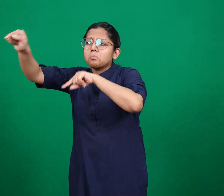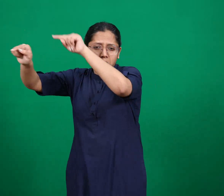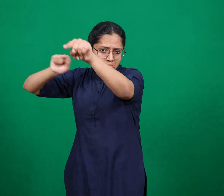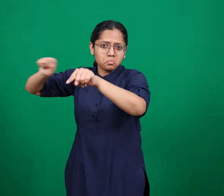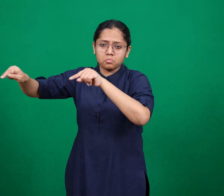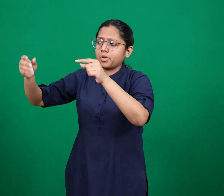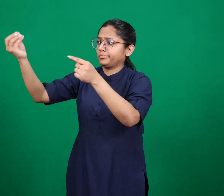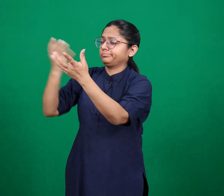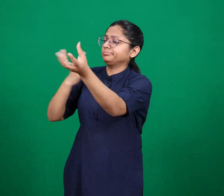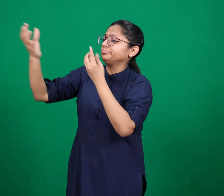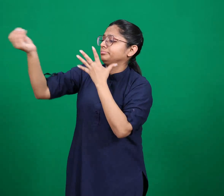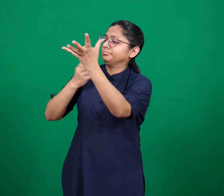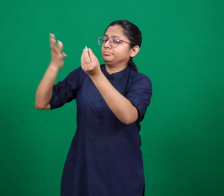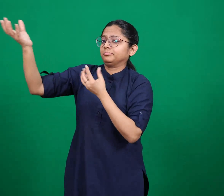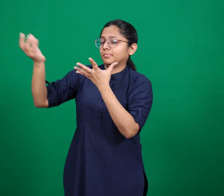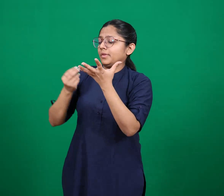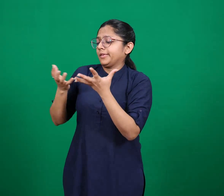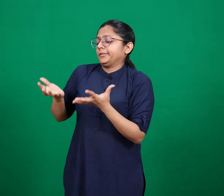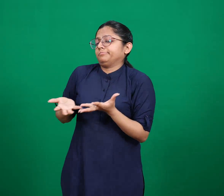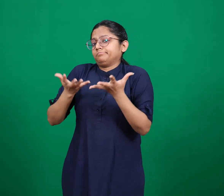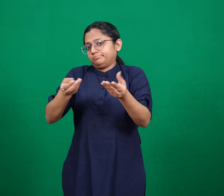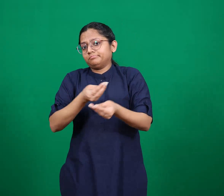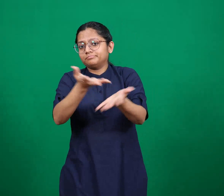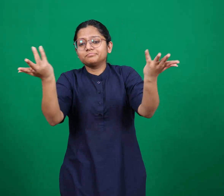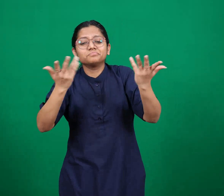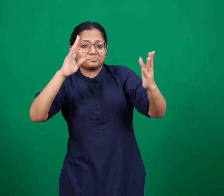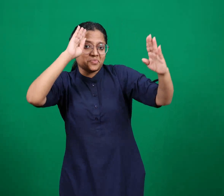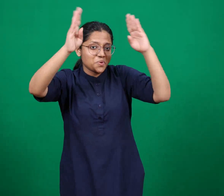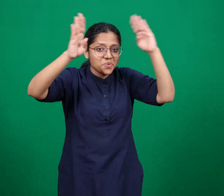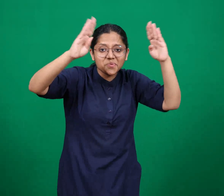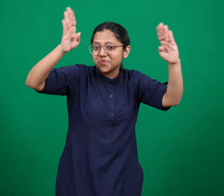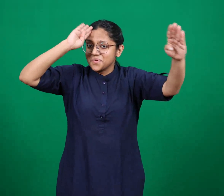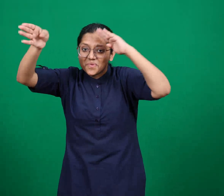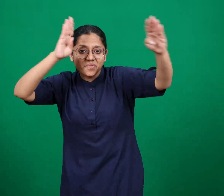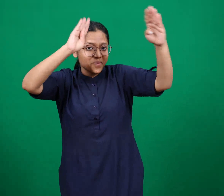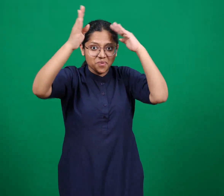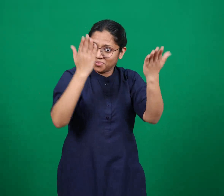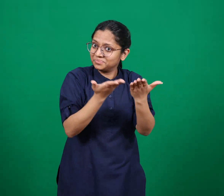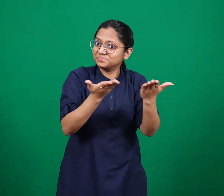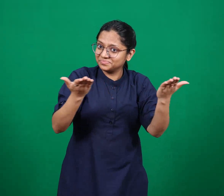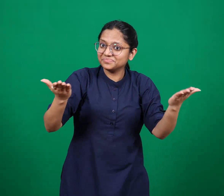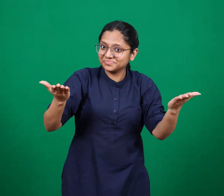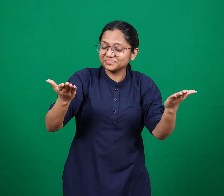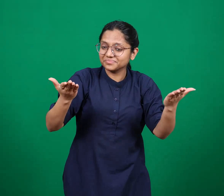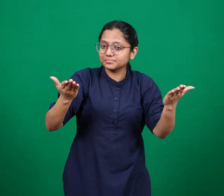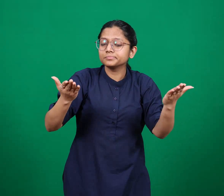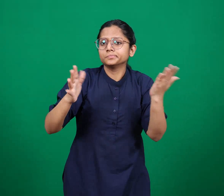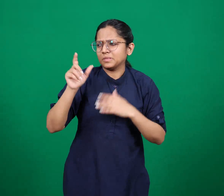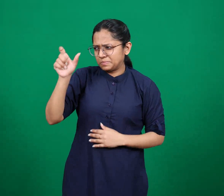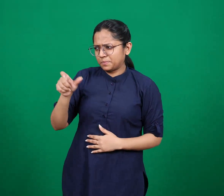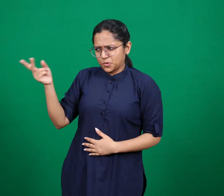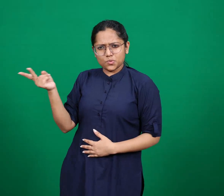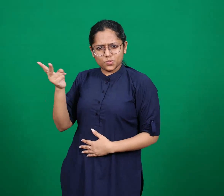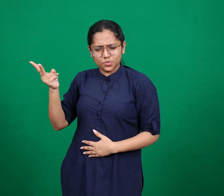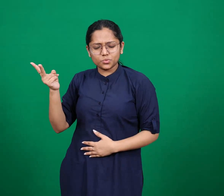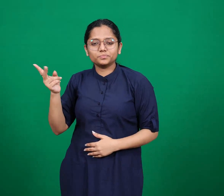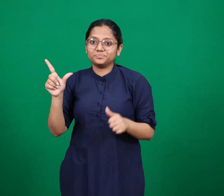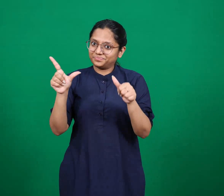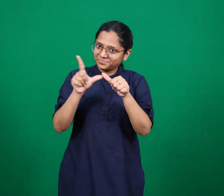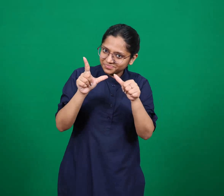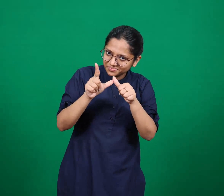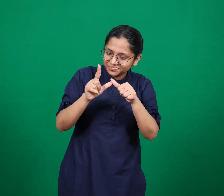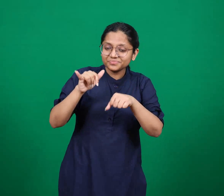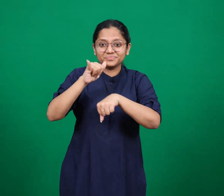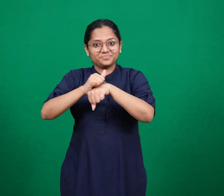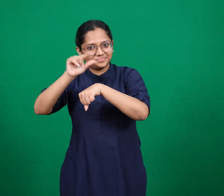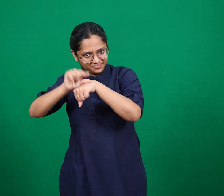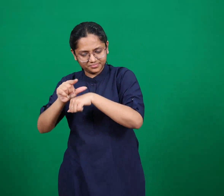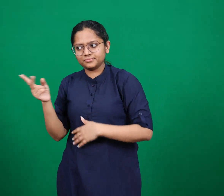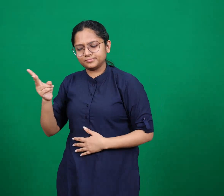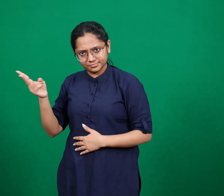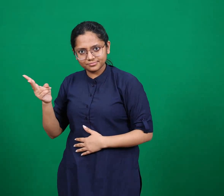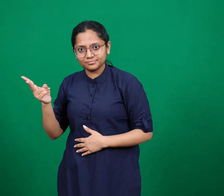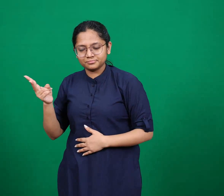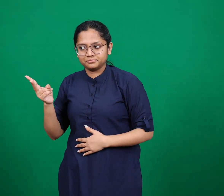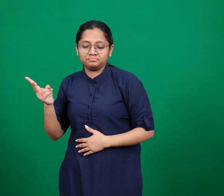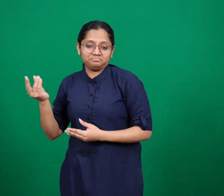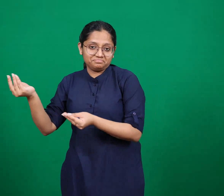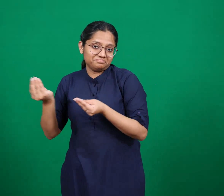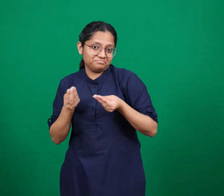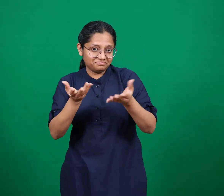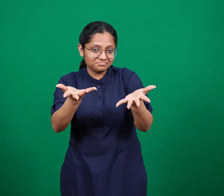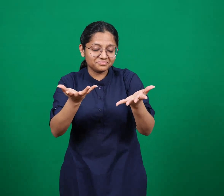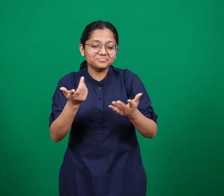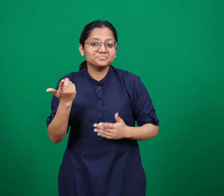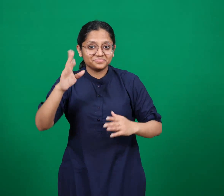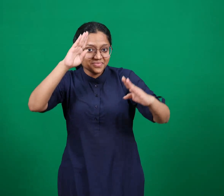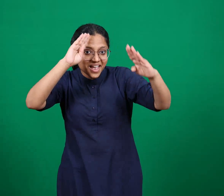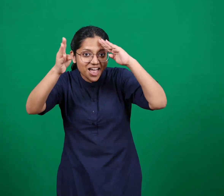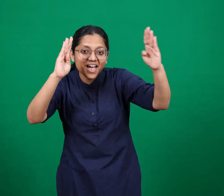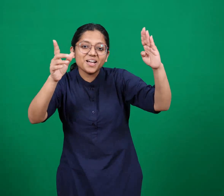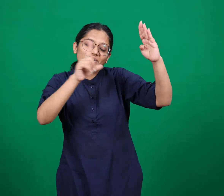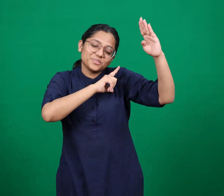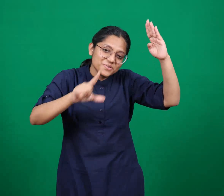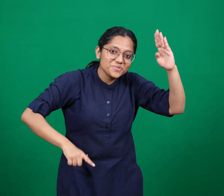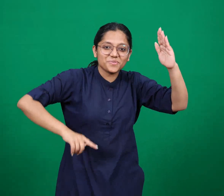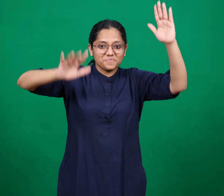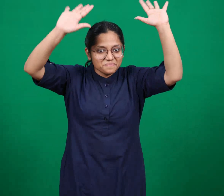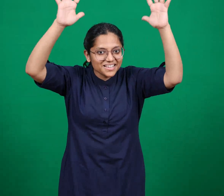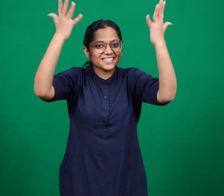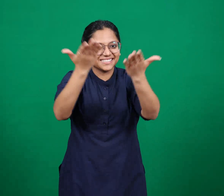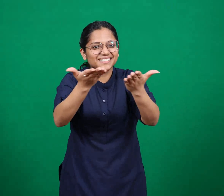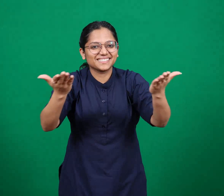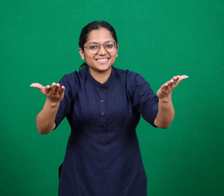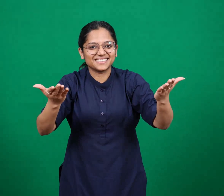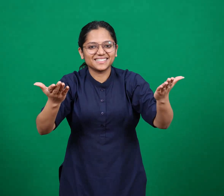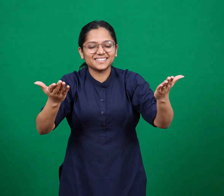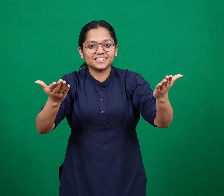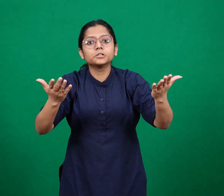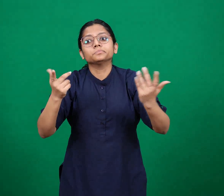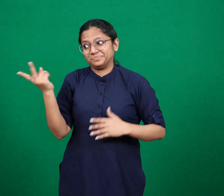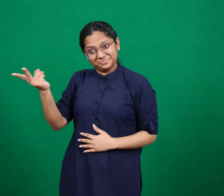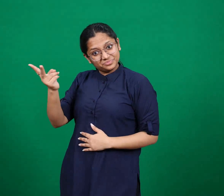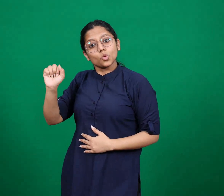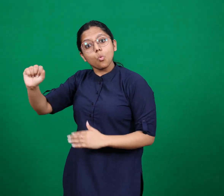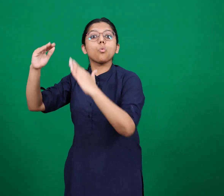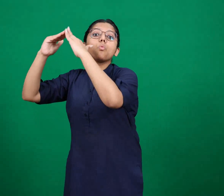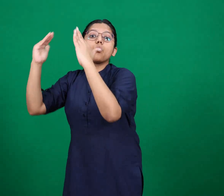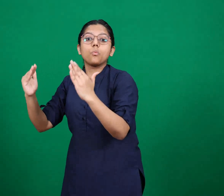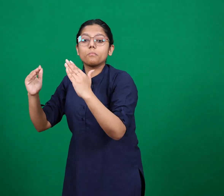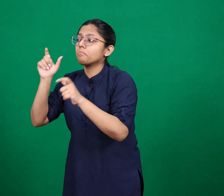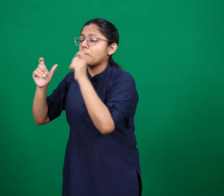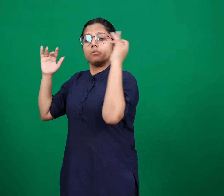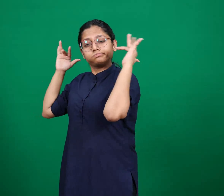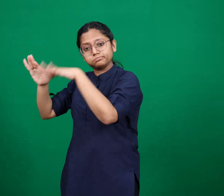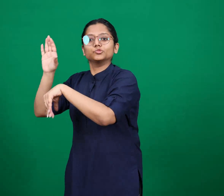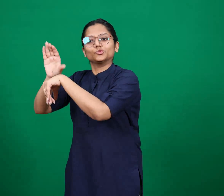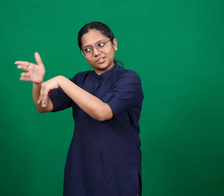The churches in the province of Asia send you greetings.